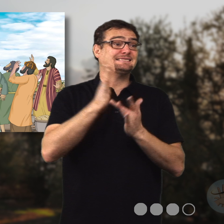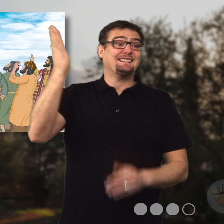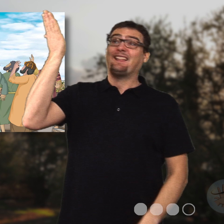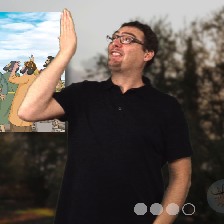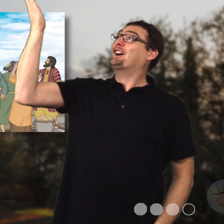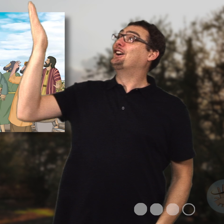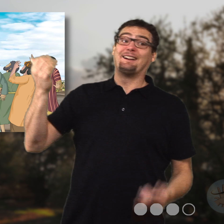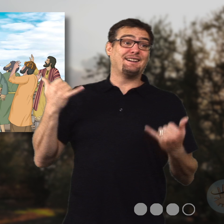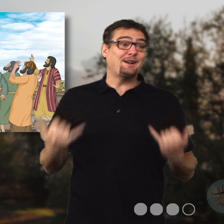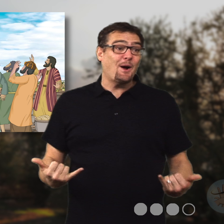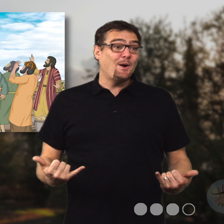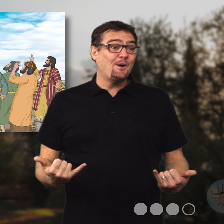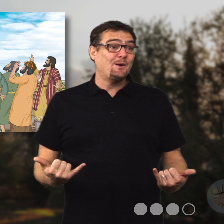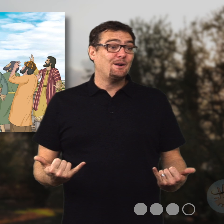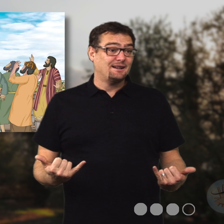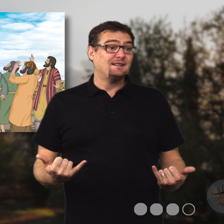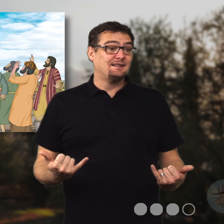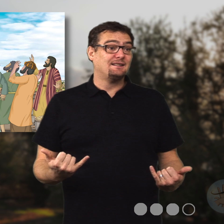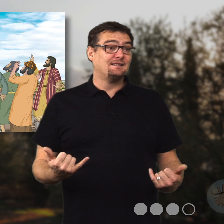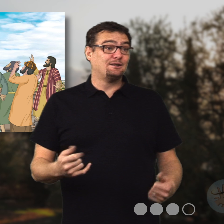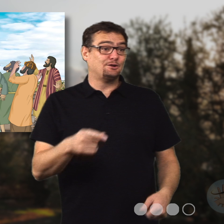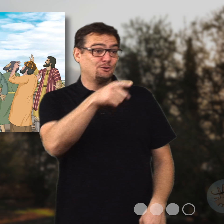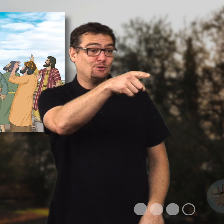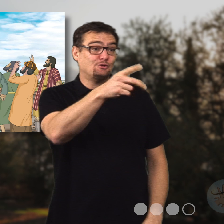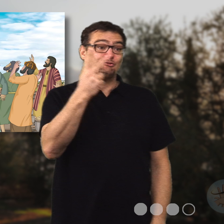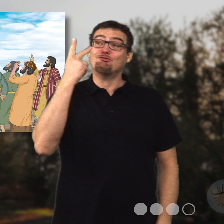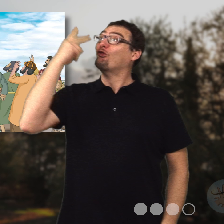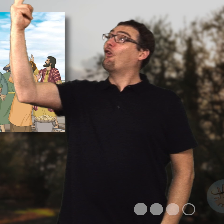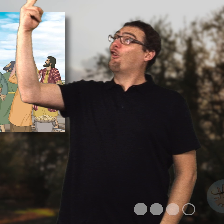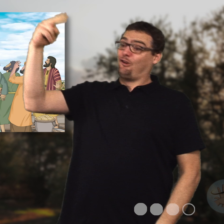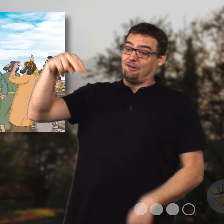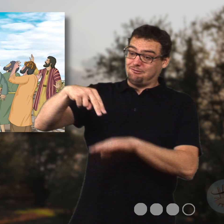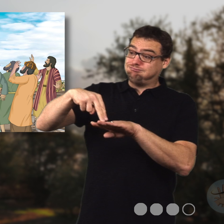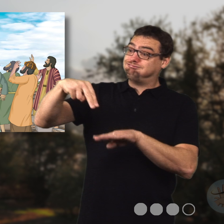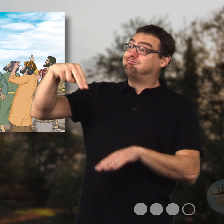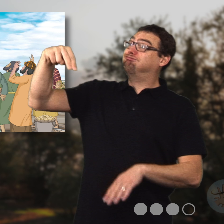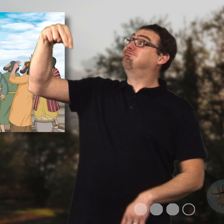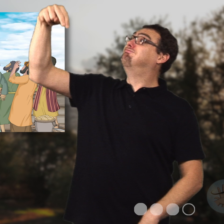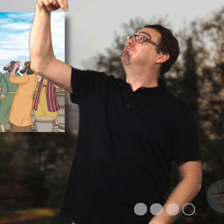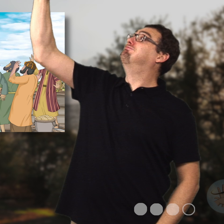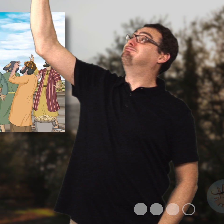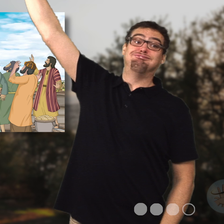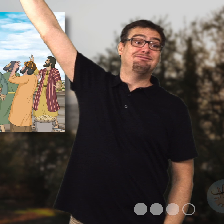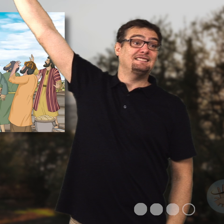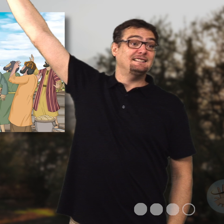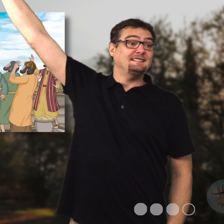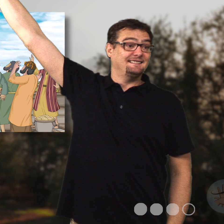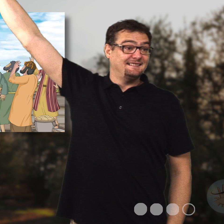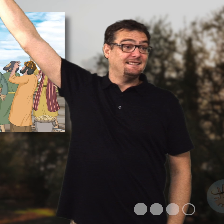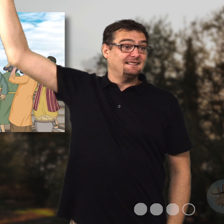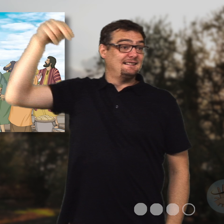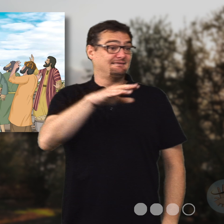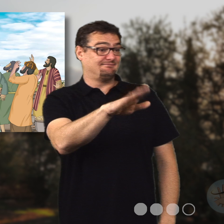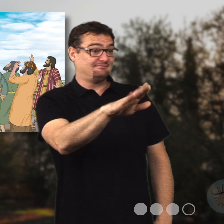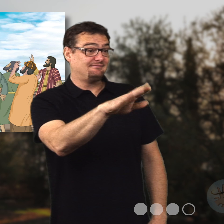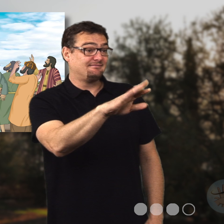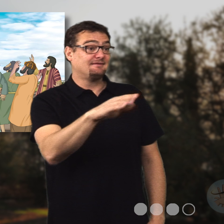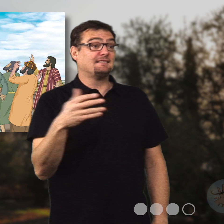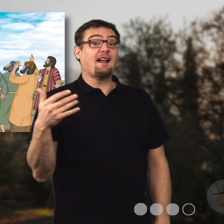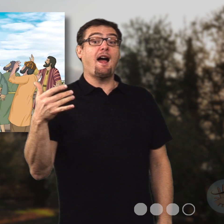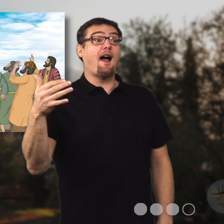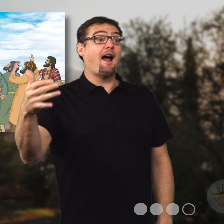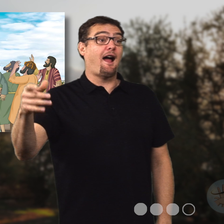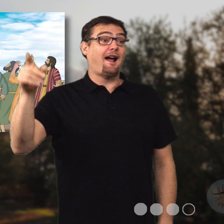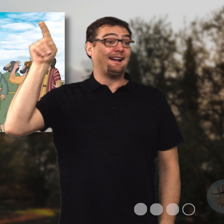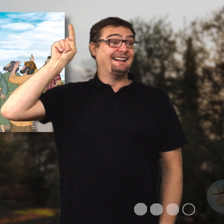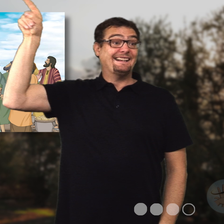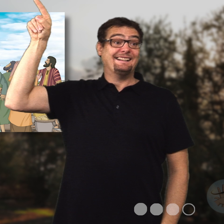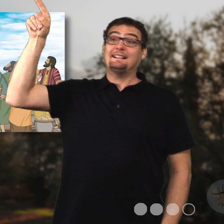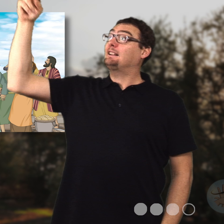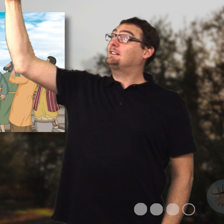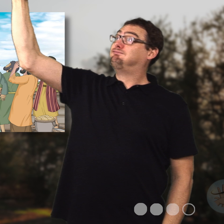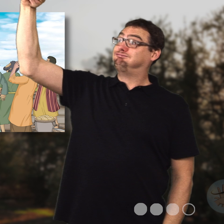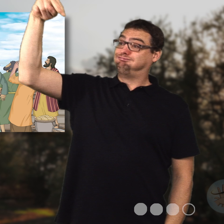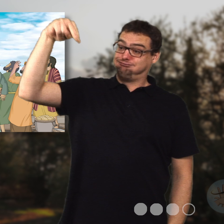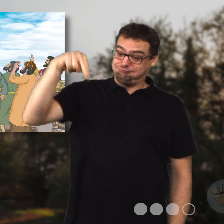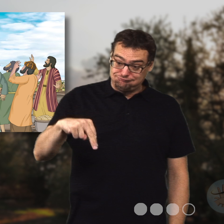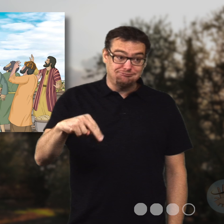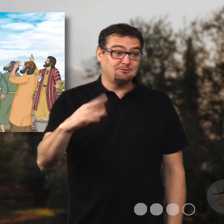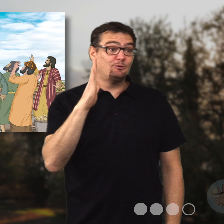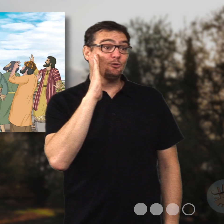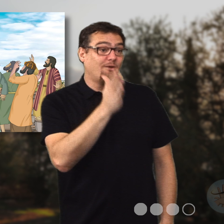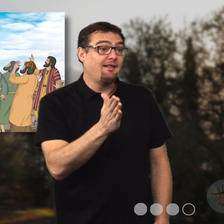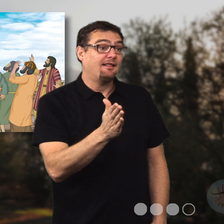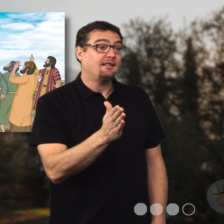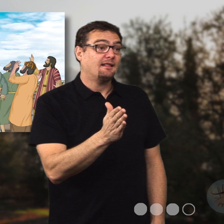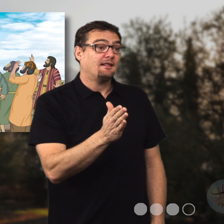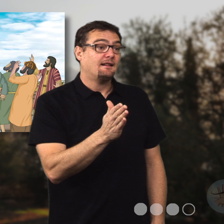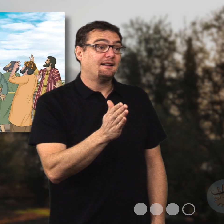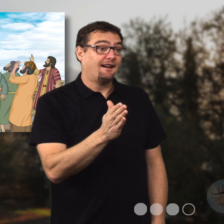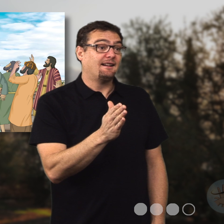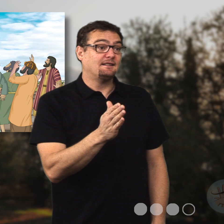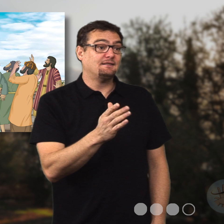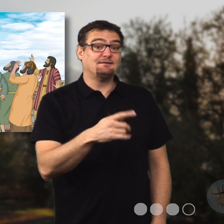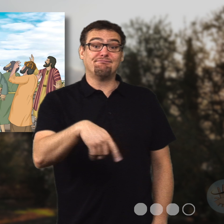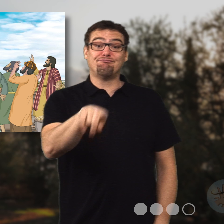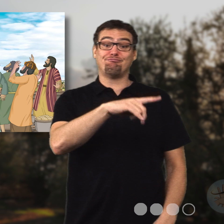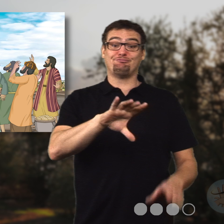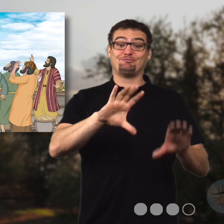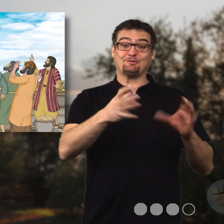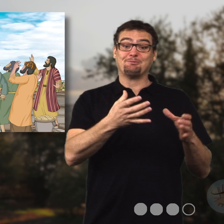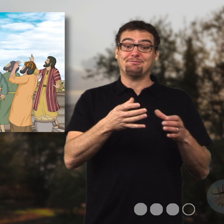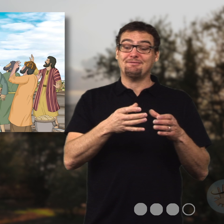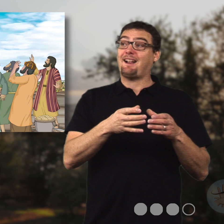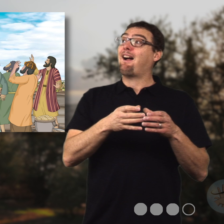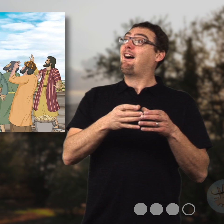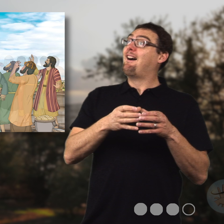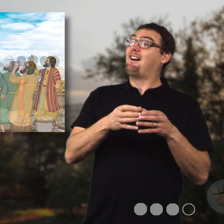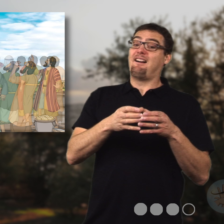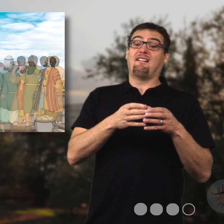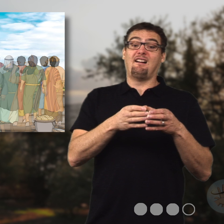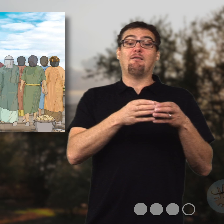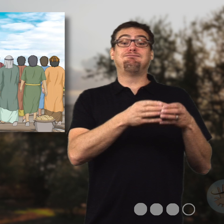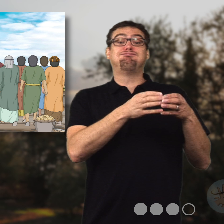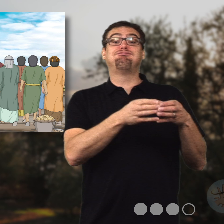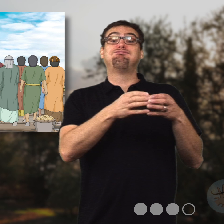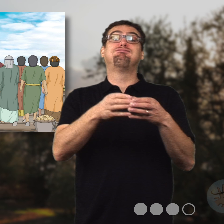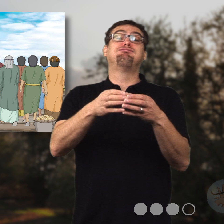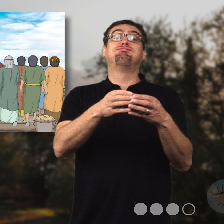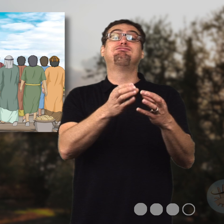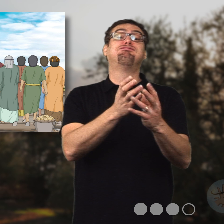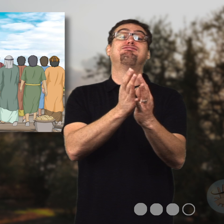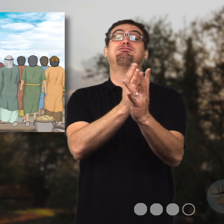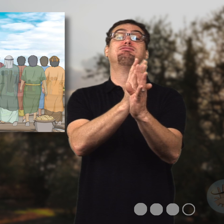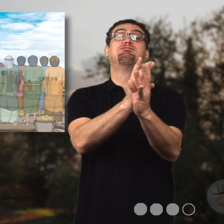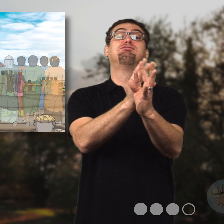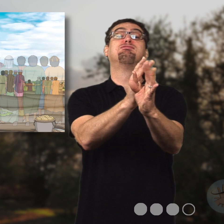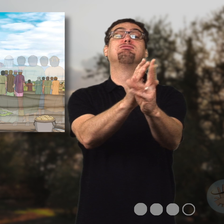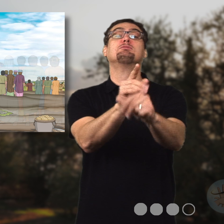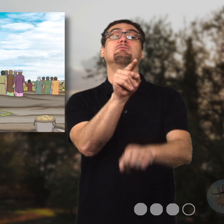This same Jesus, who has been taken from you into heaven, will come back in the same way you have seen Him go into heaven.”